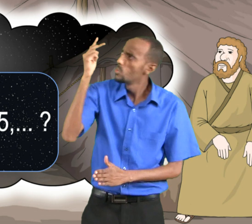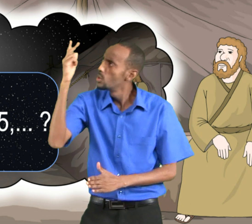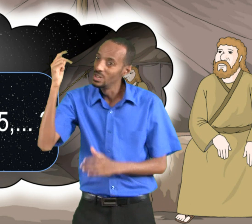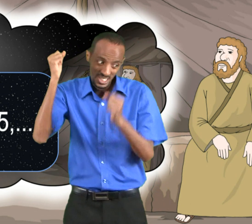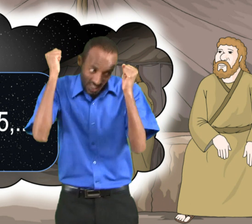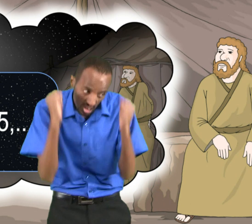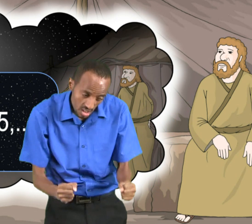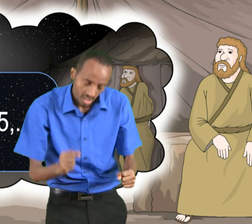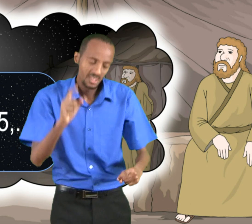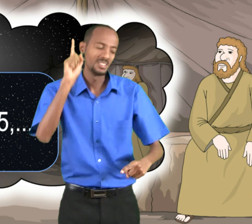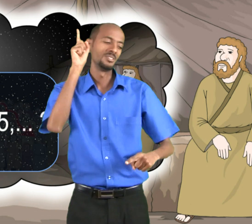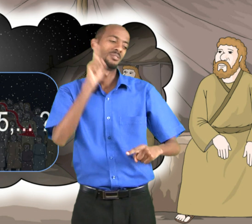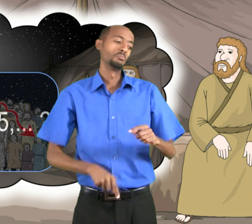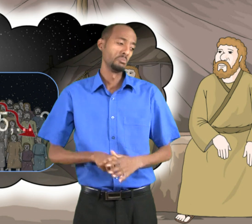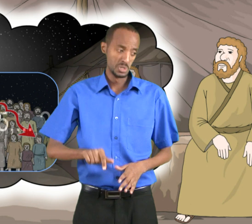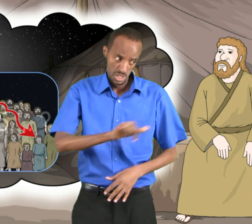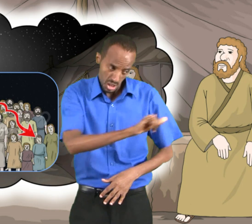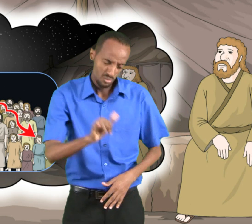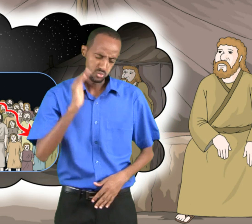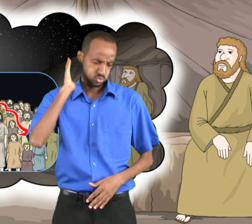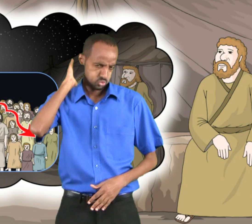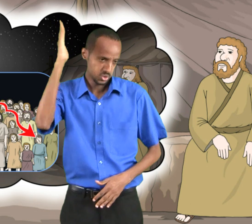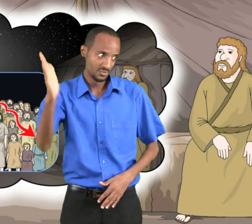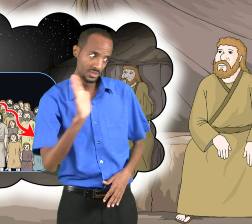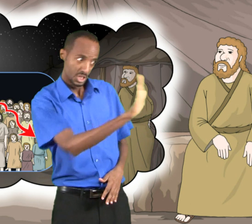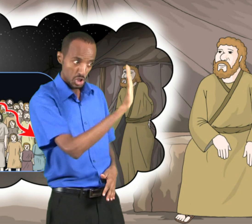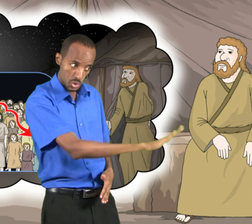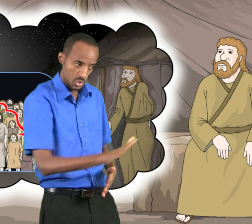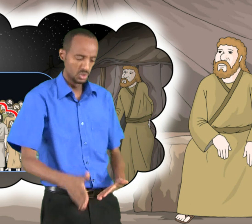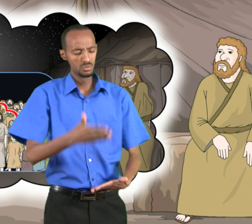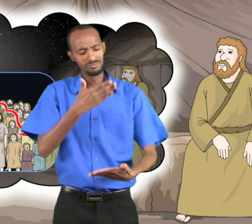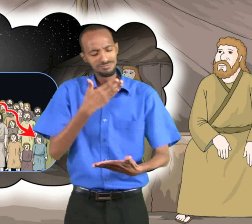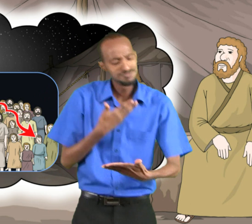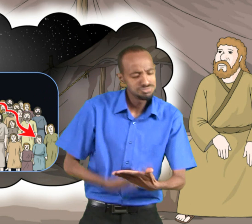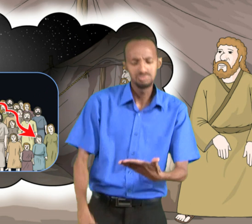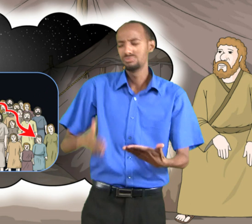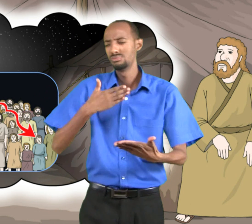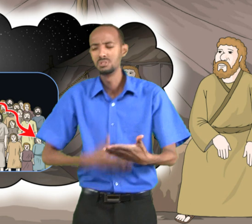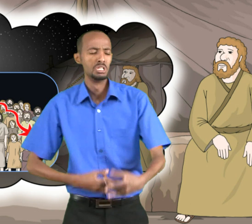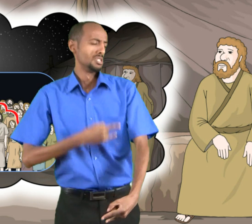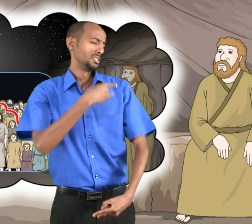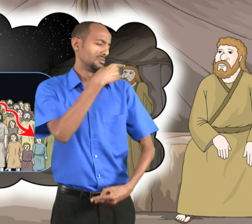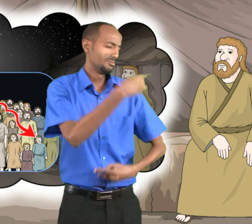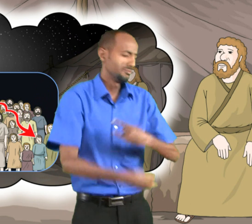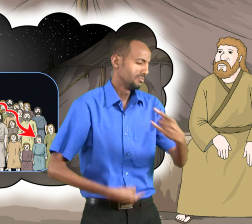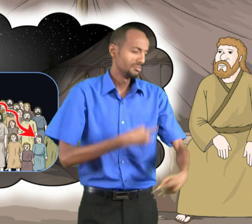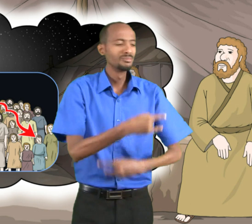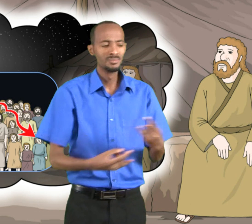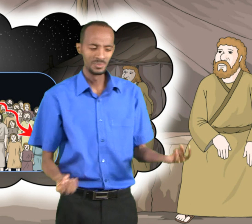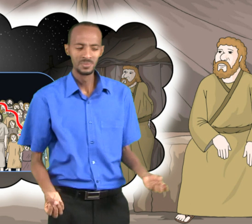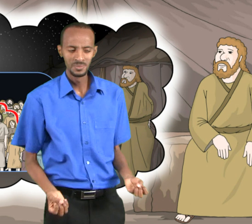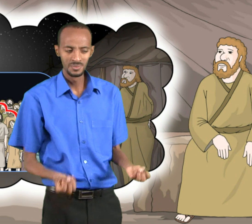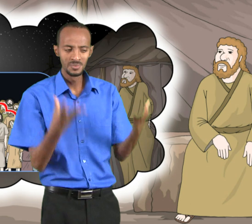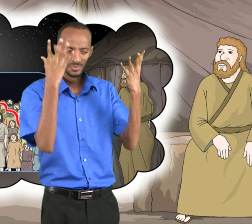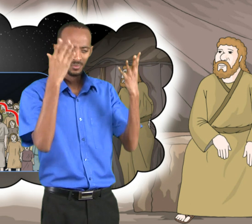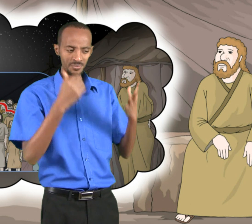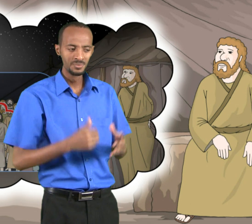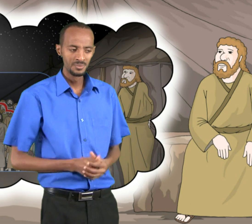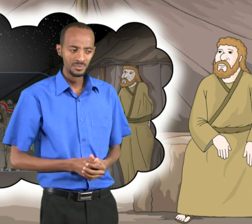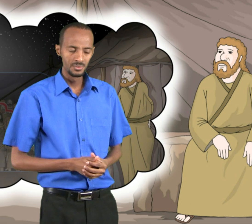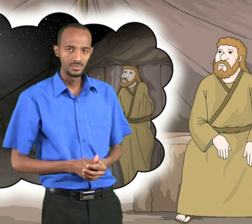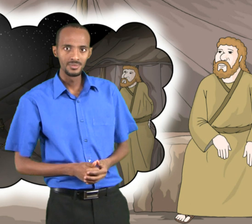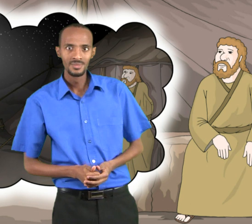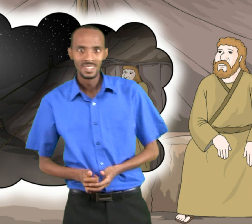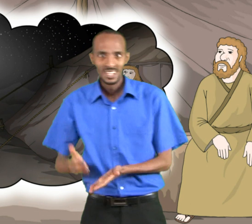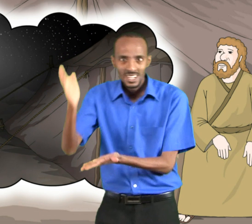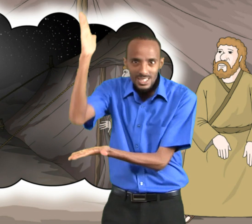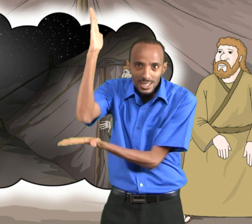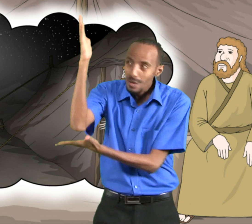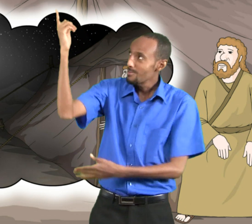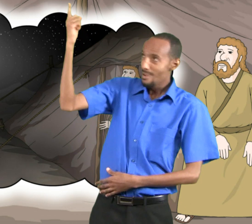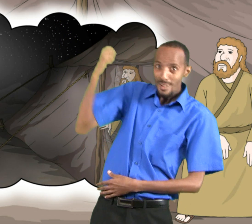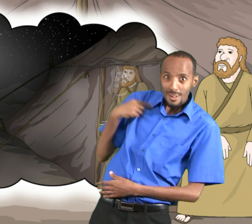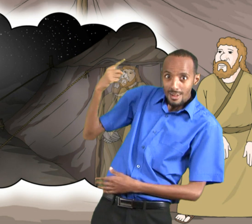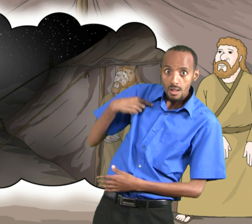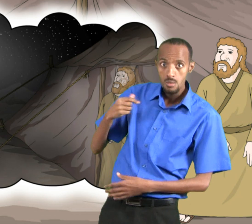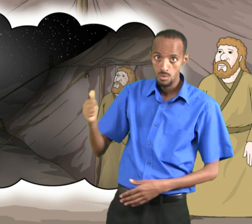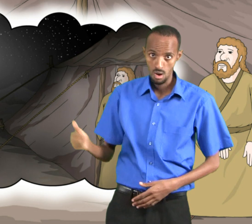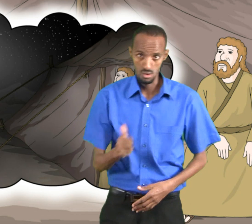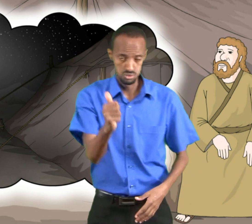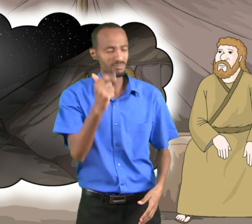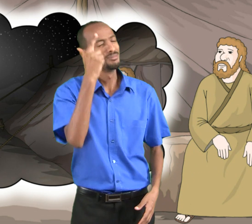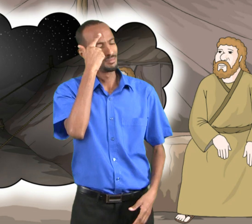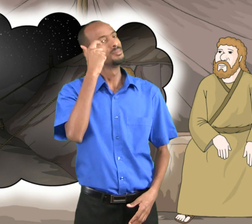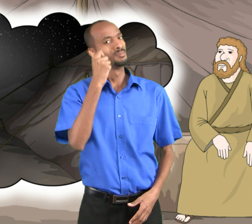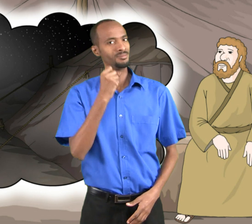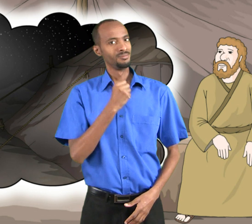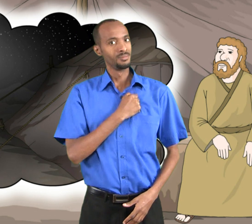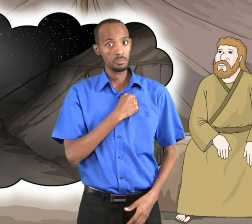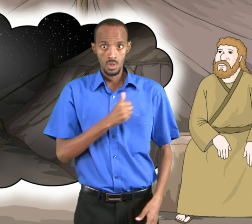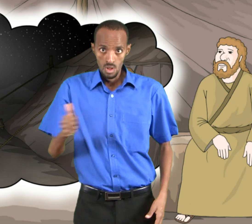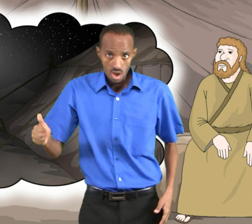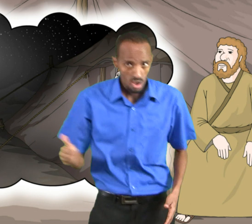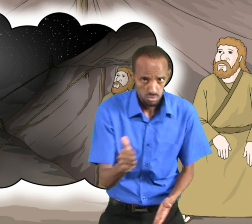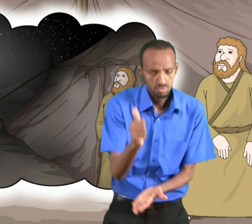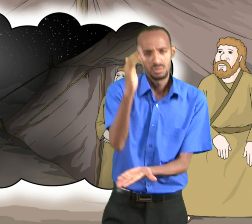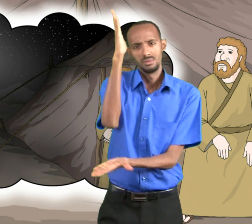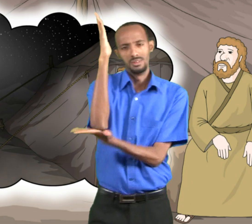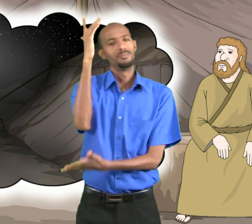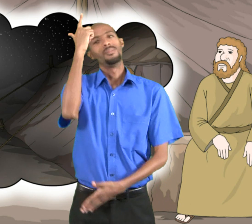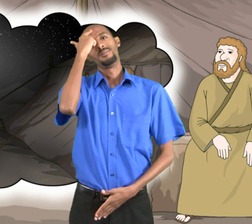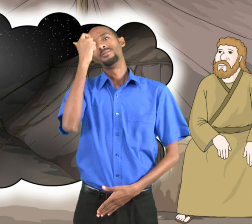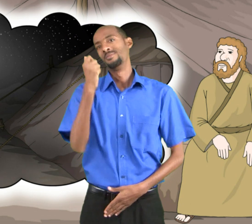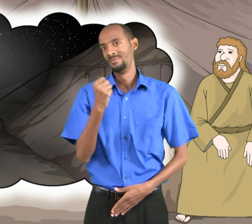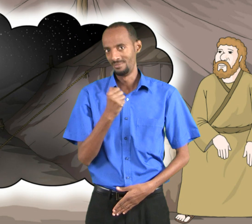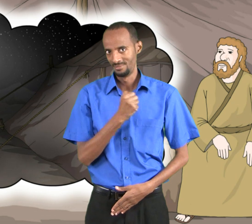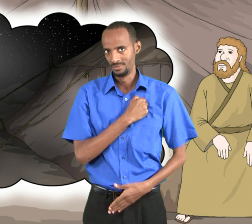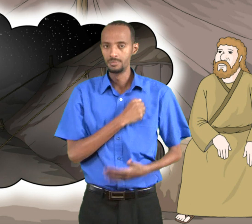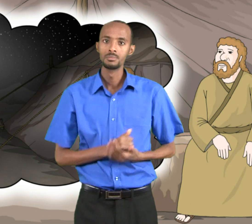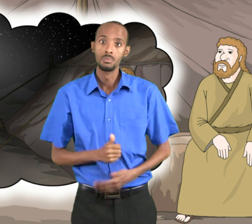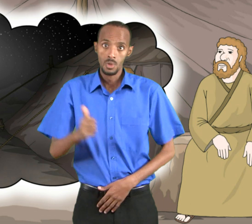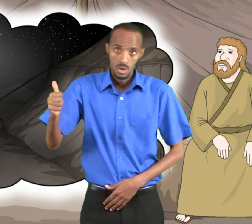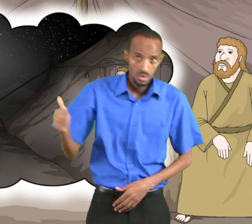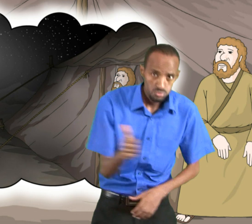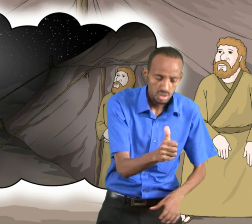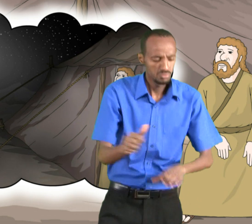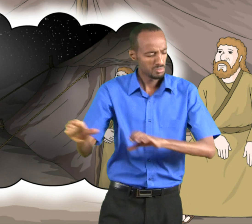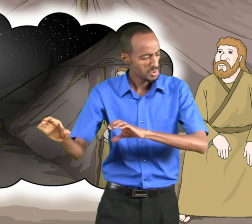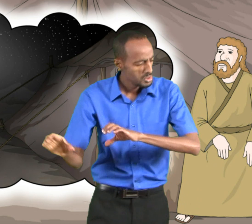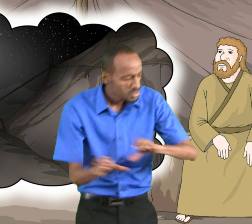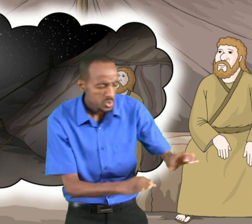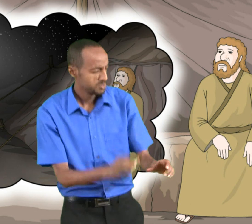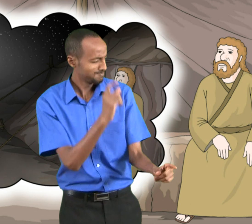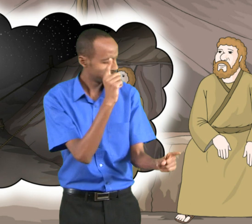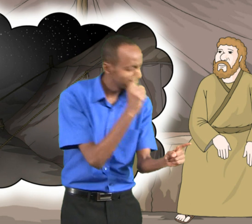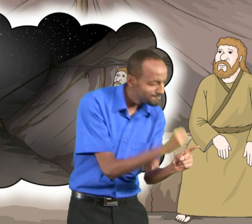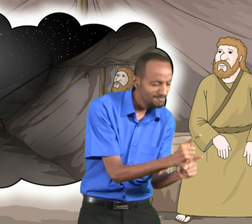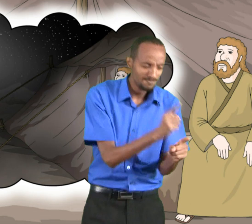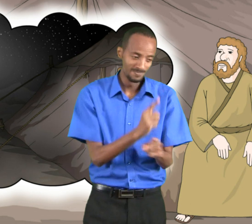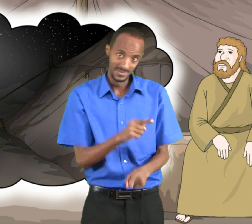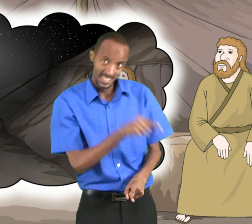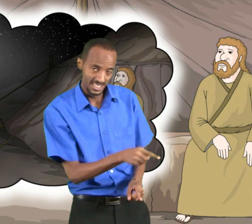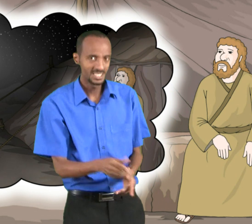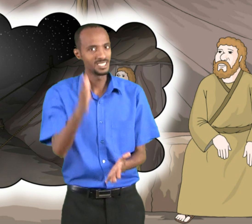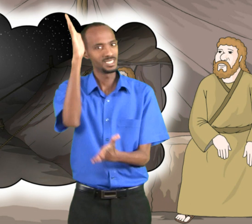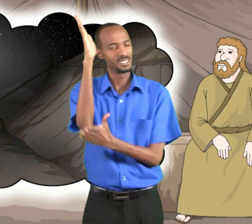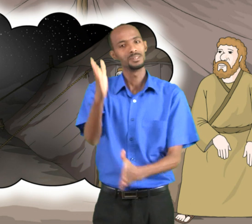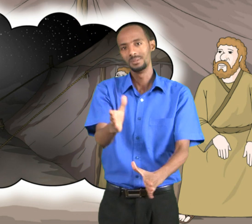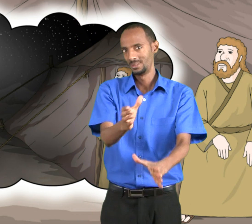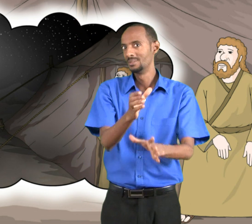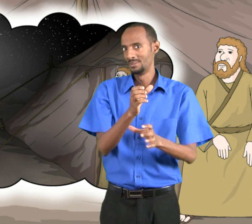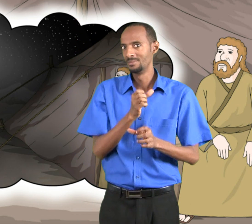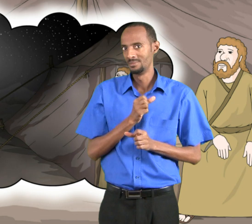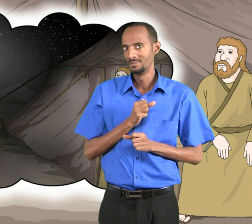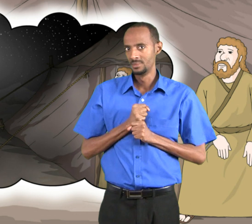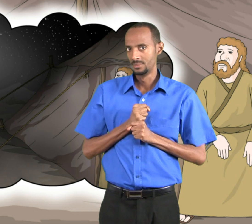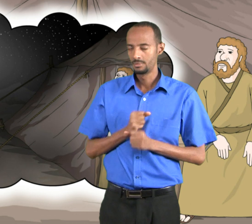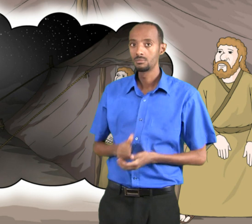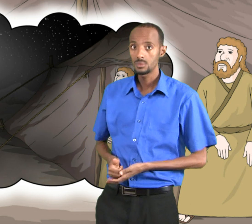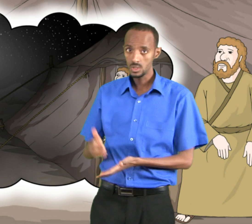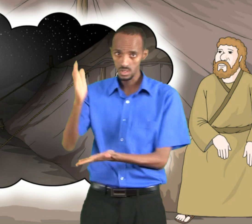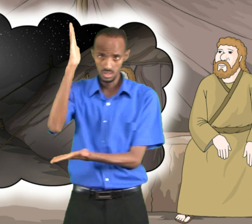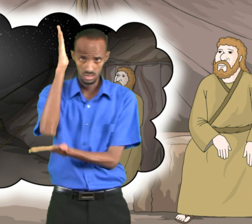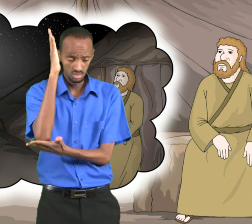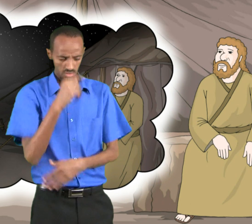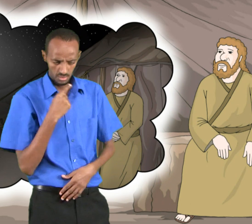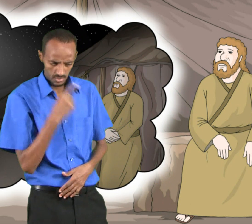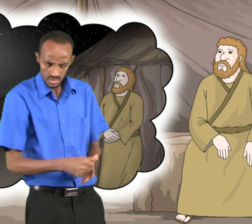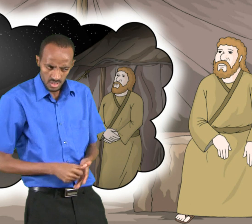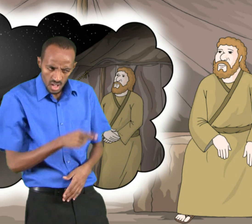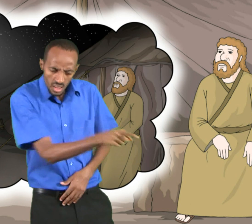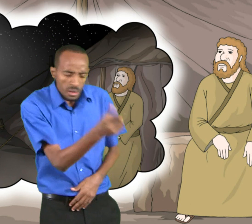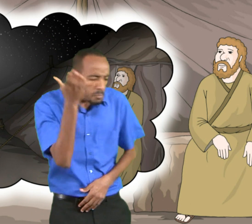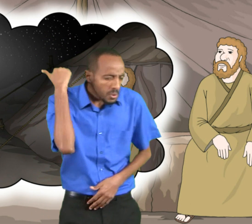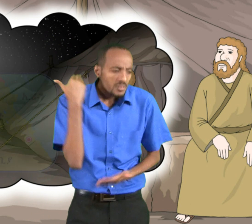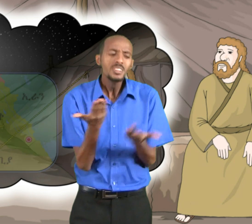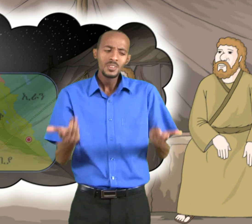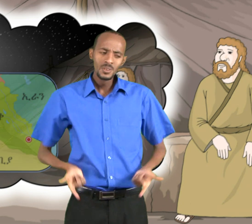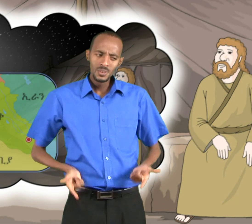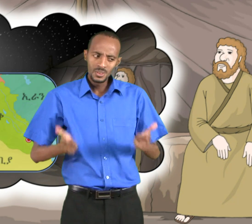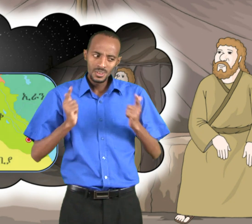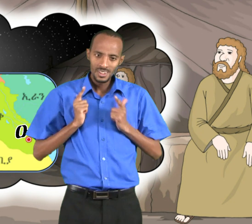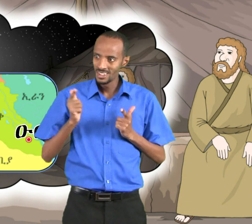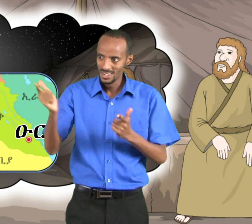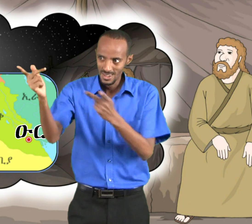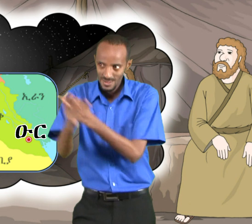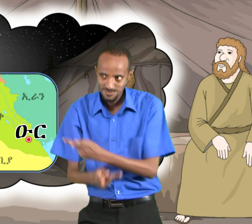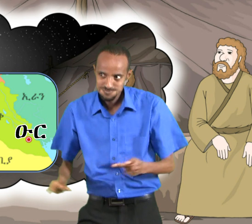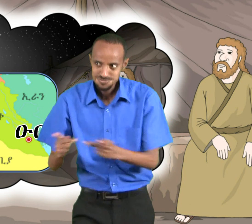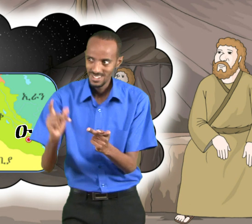Then He told him, “So shall your offspring be.” Abram believed the LORD, and it was credited to him as righteousness.